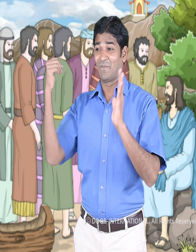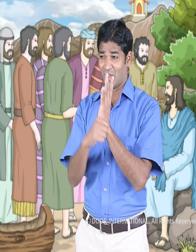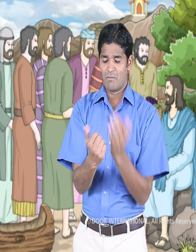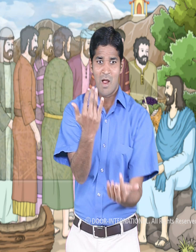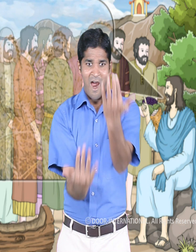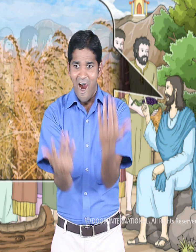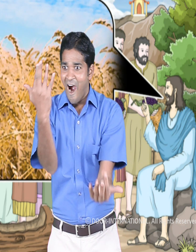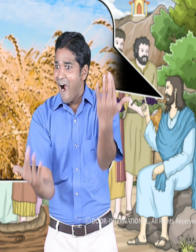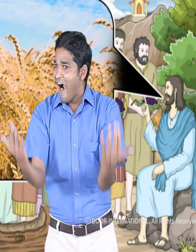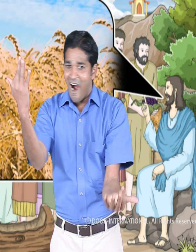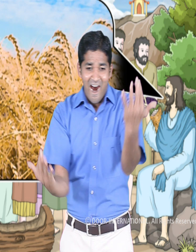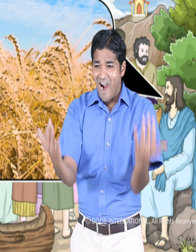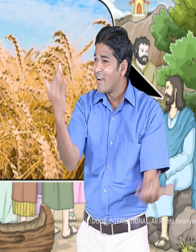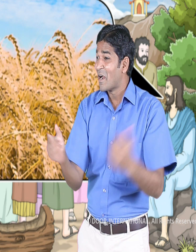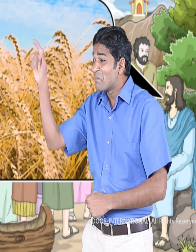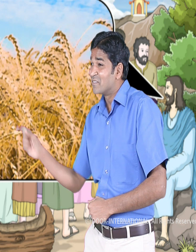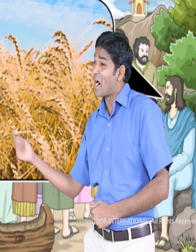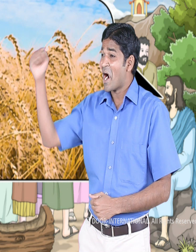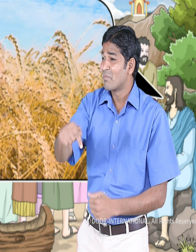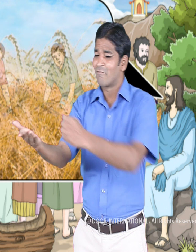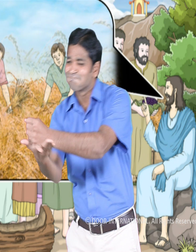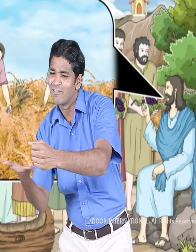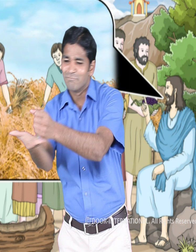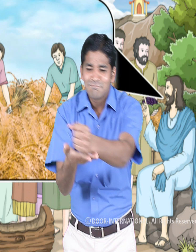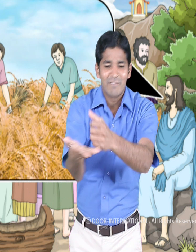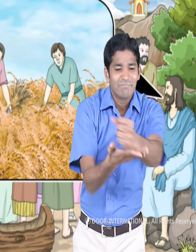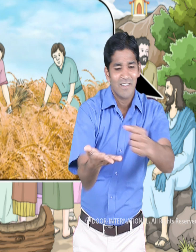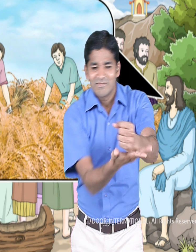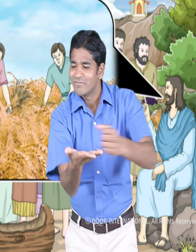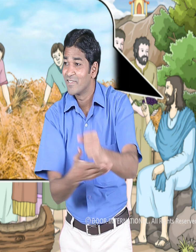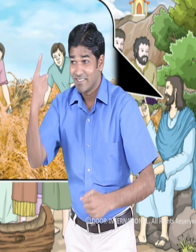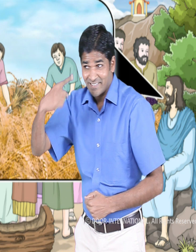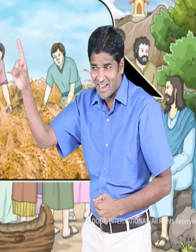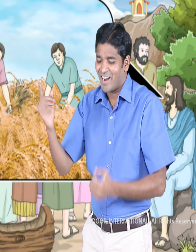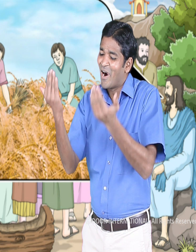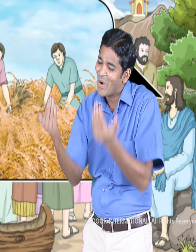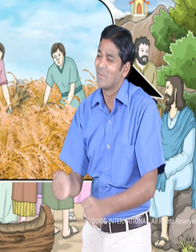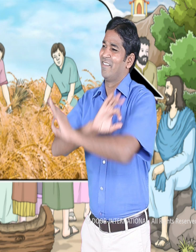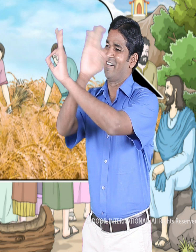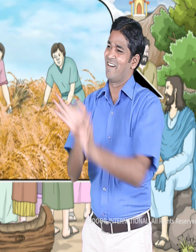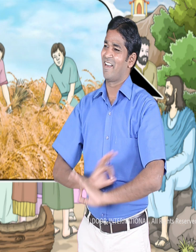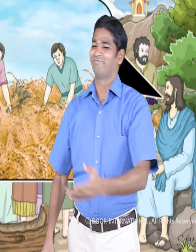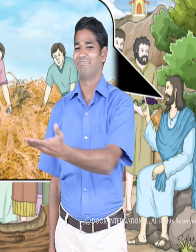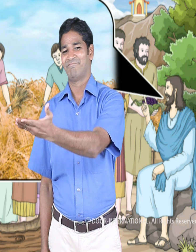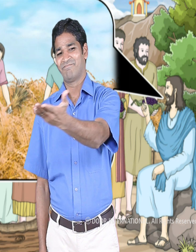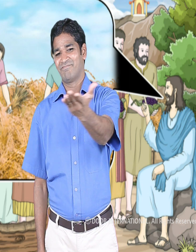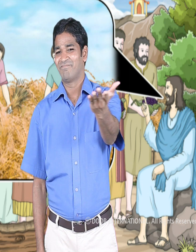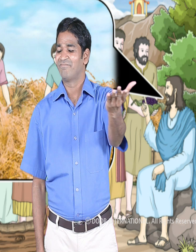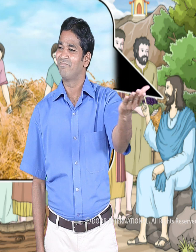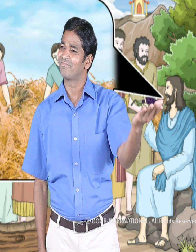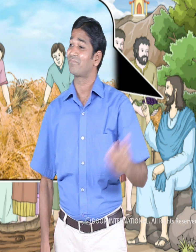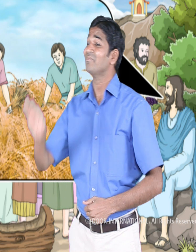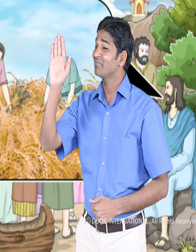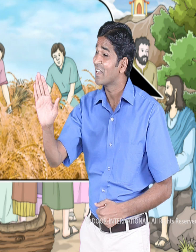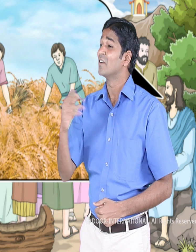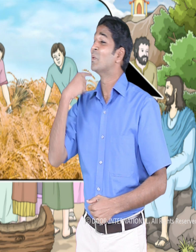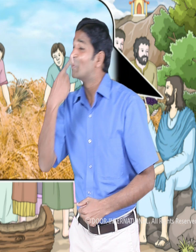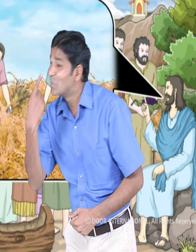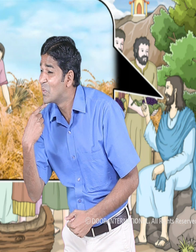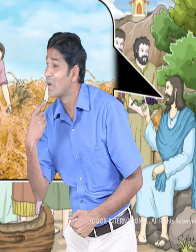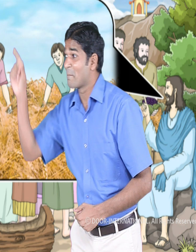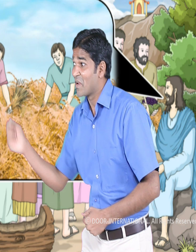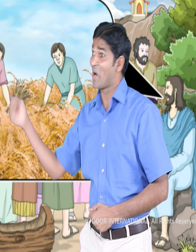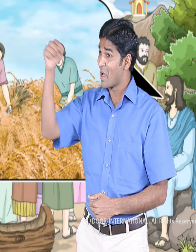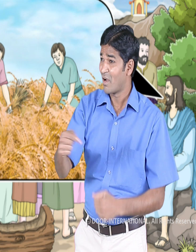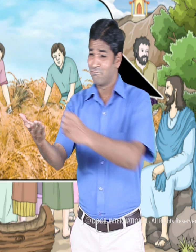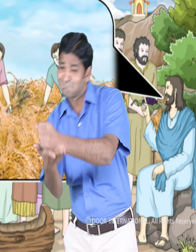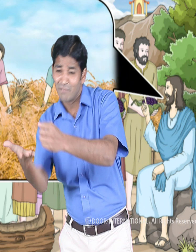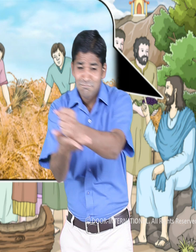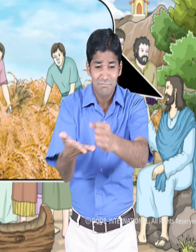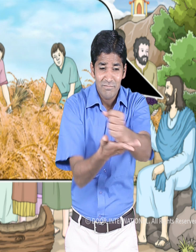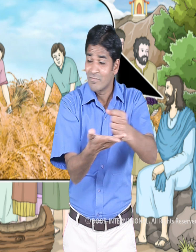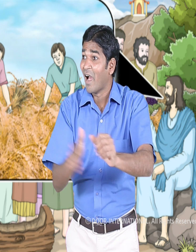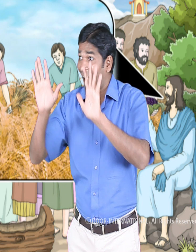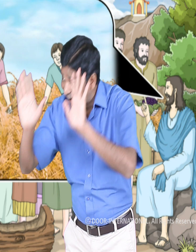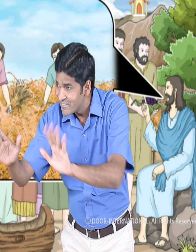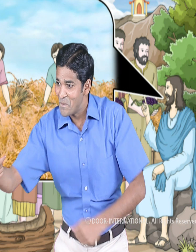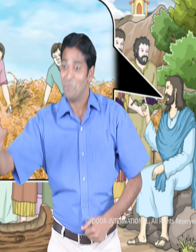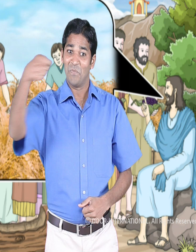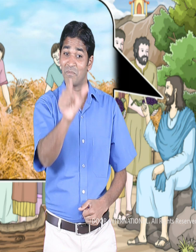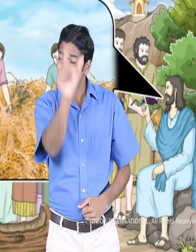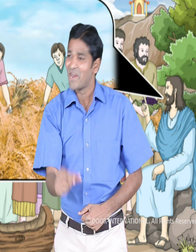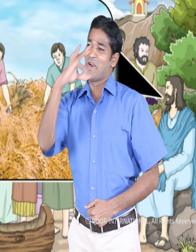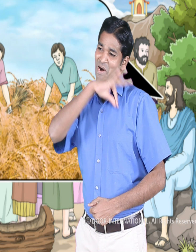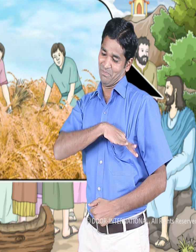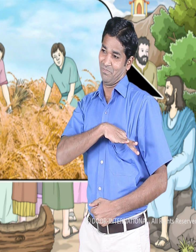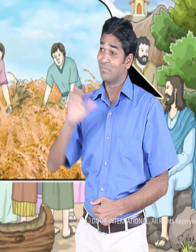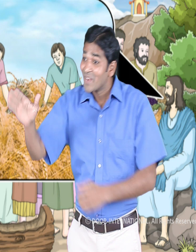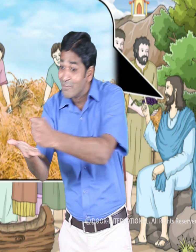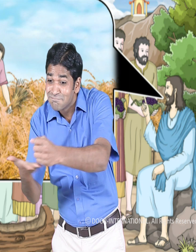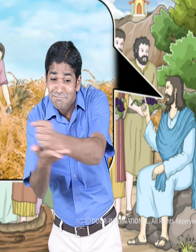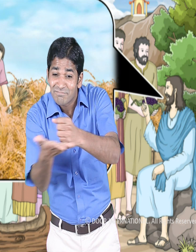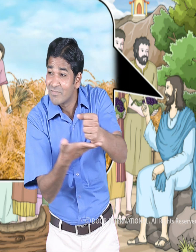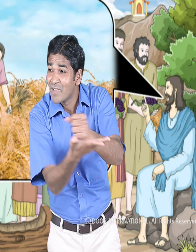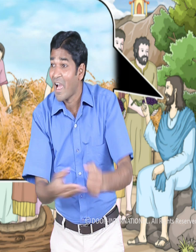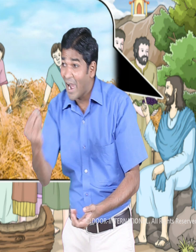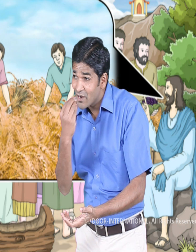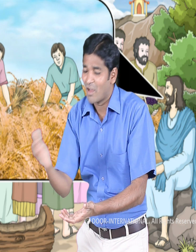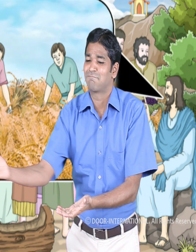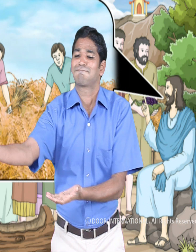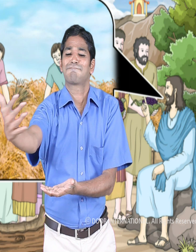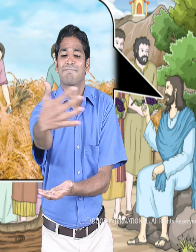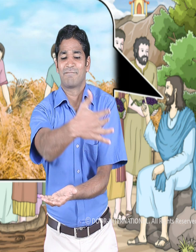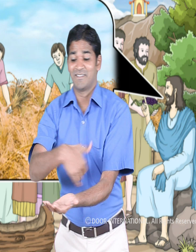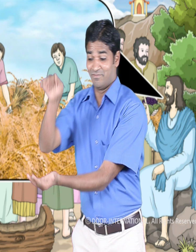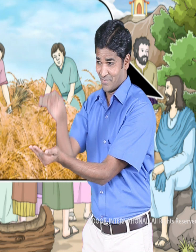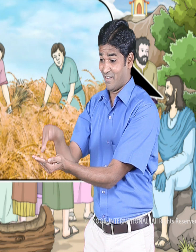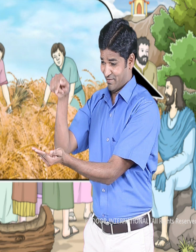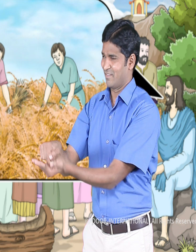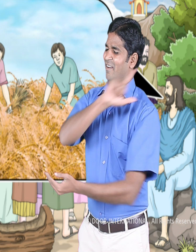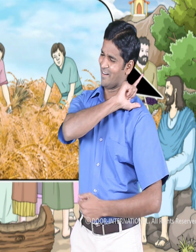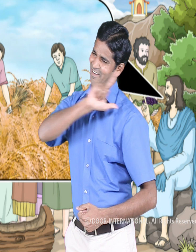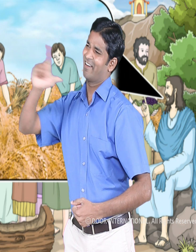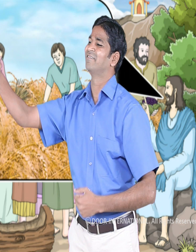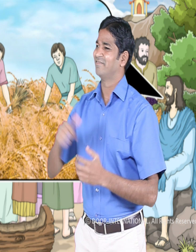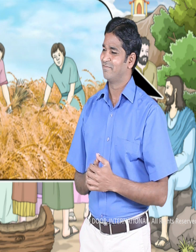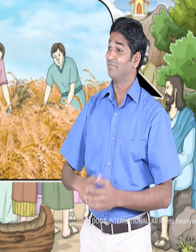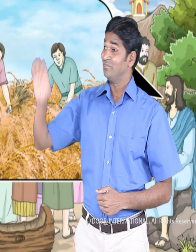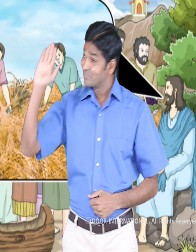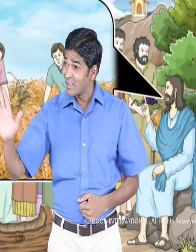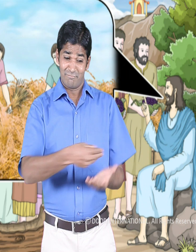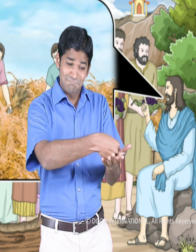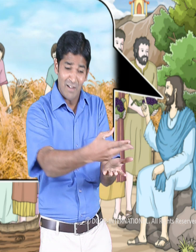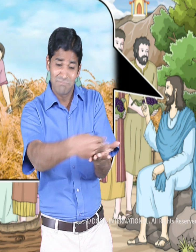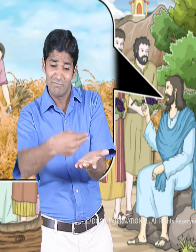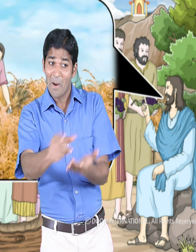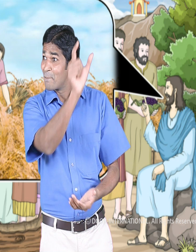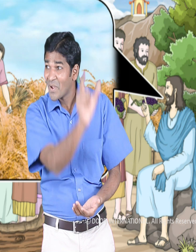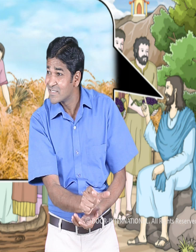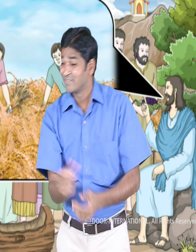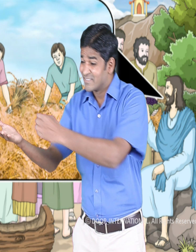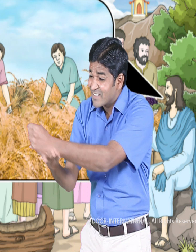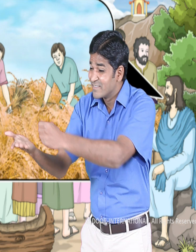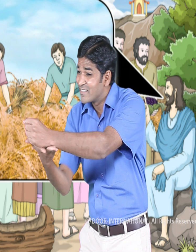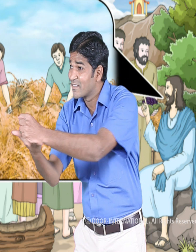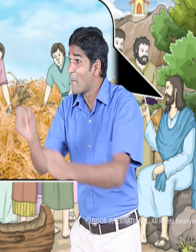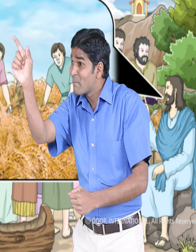Do you not say, ‘There are still four months until the harvest’? I tell you, lift up your eyes and look at the fields, for they are ripe for harvest.